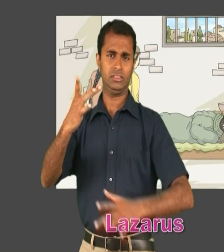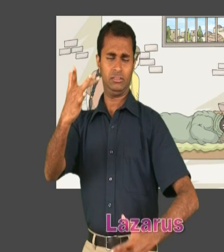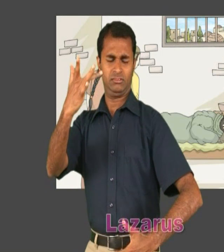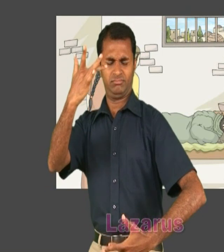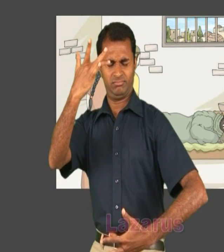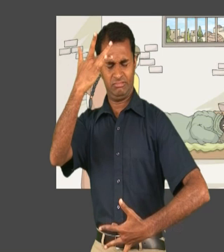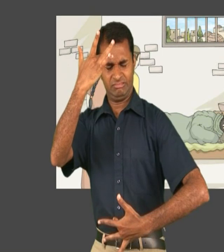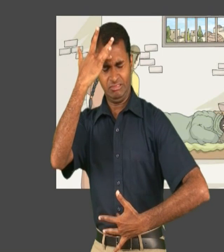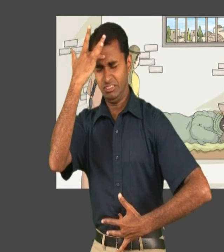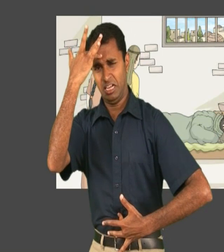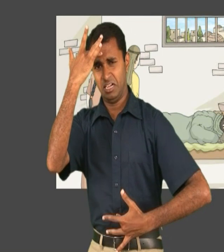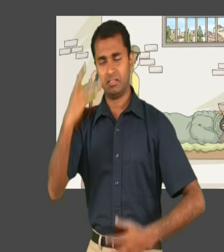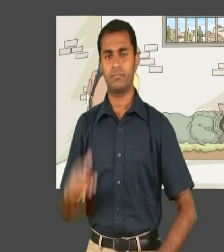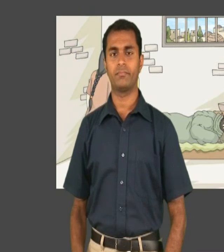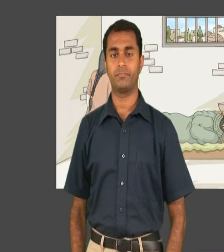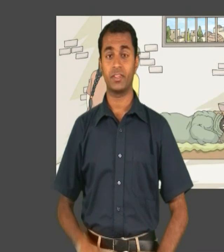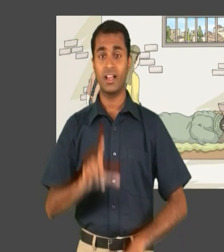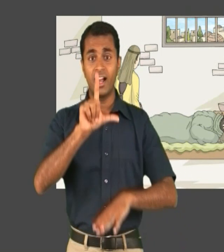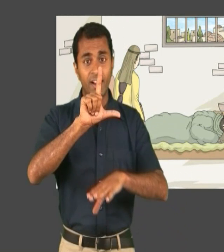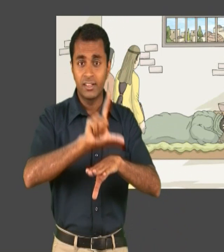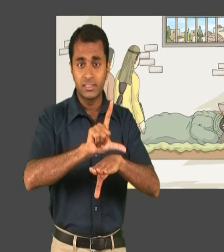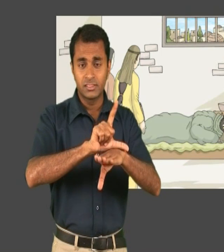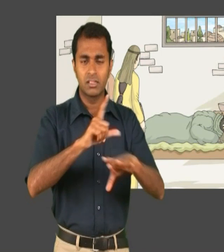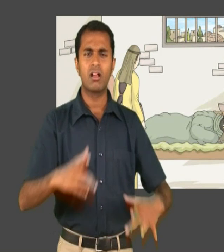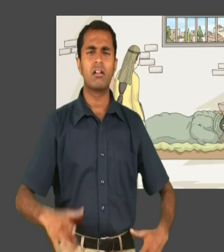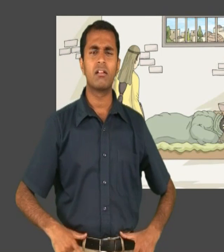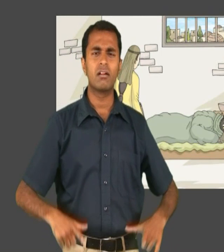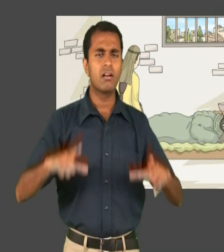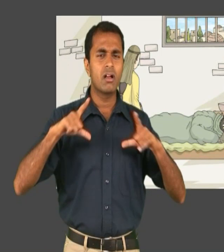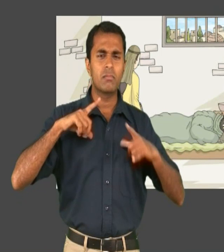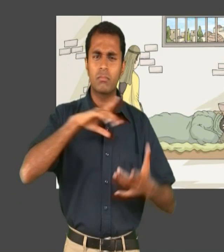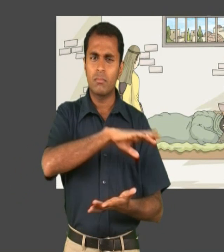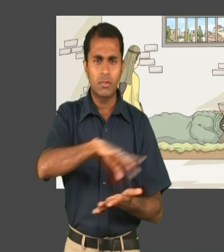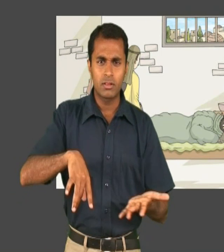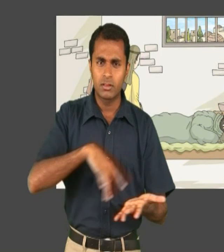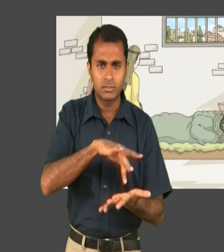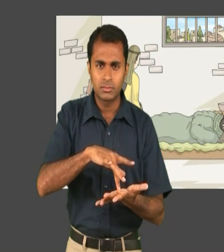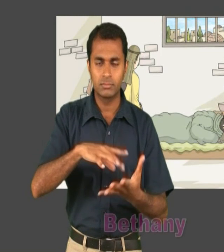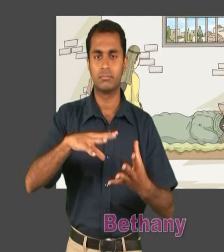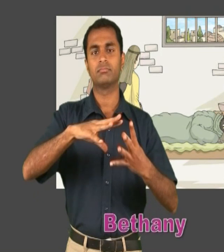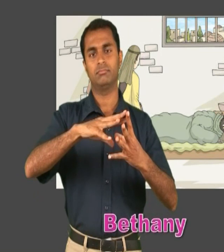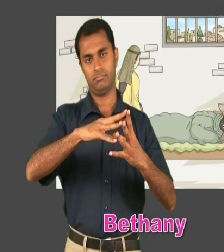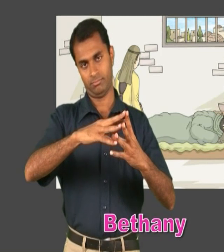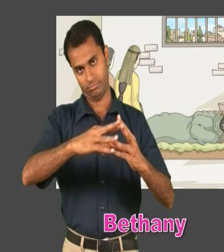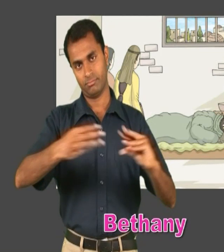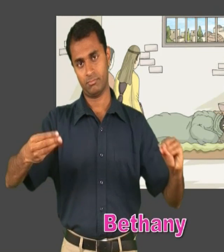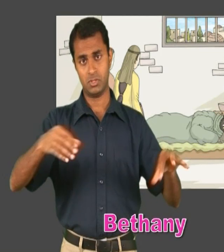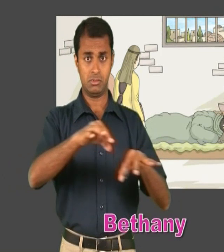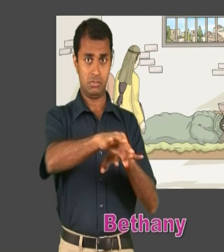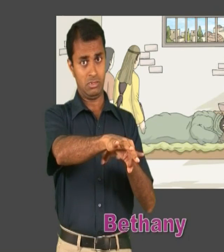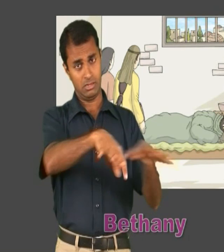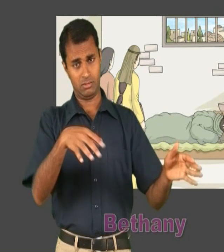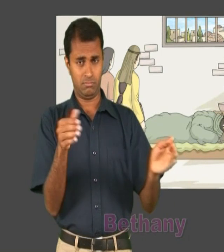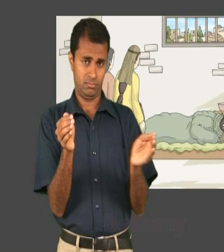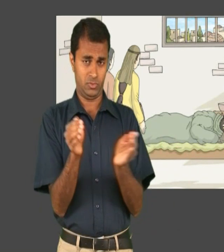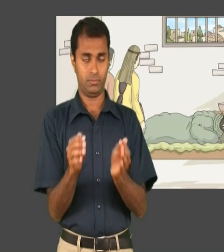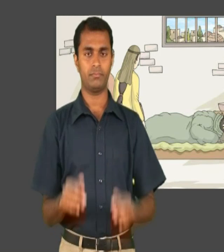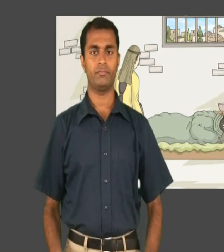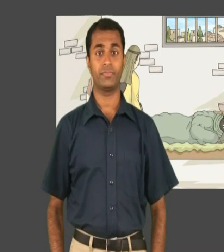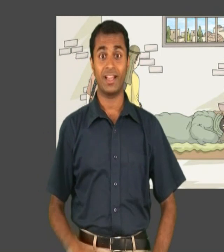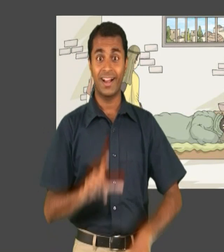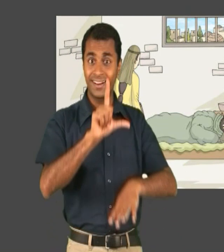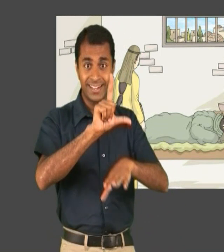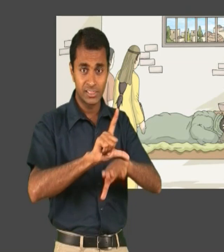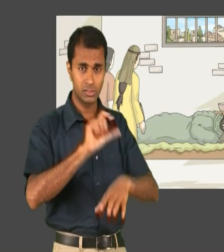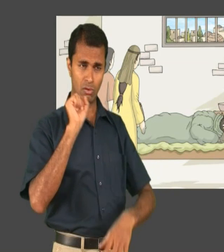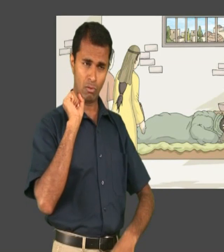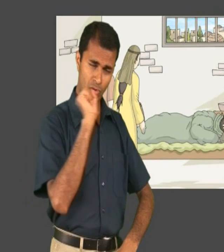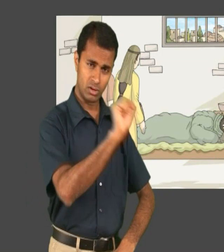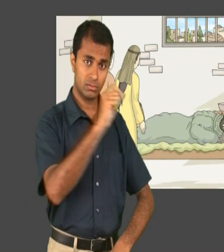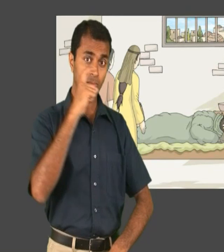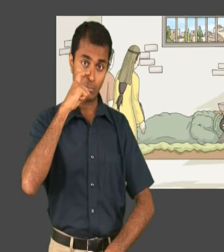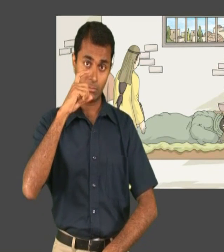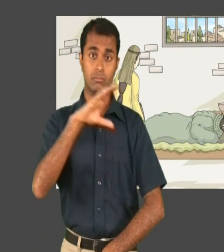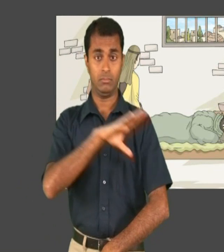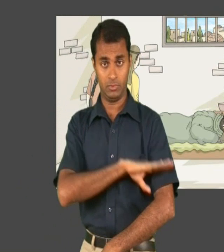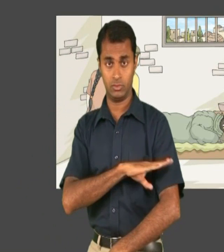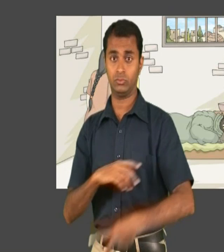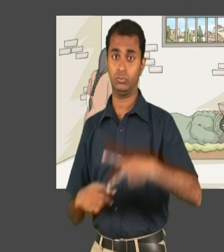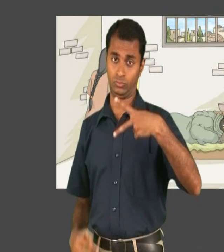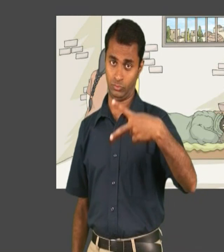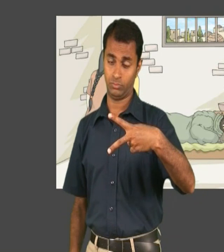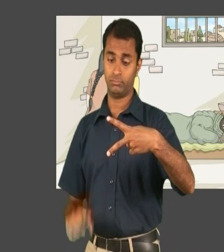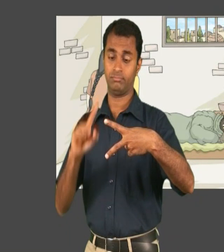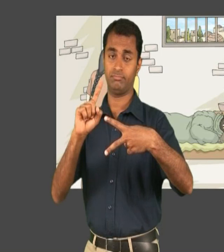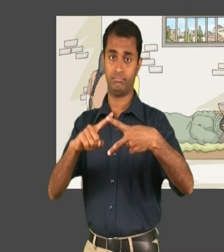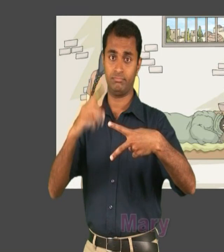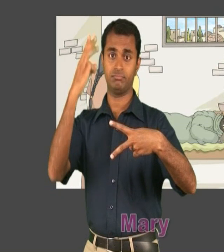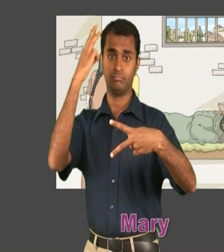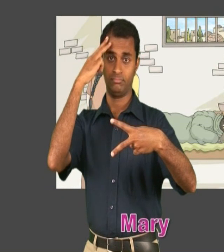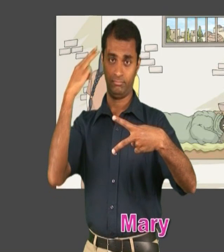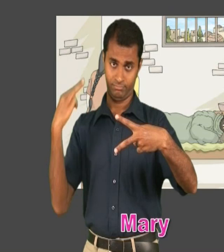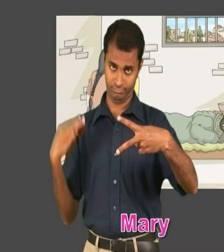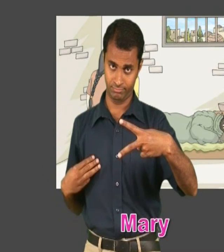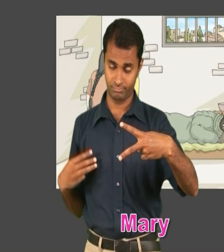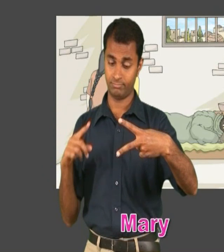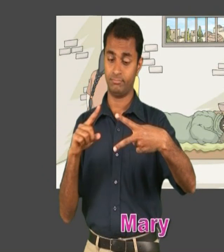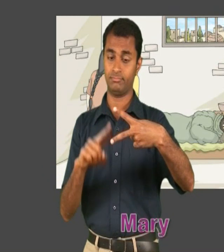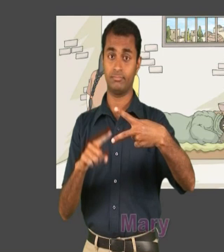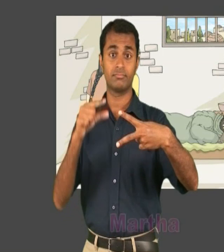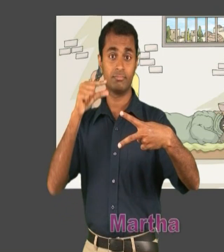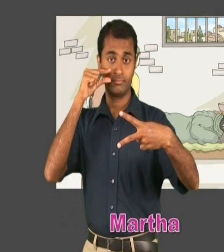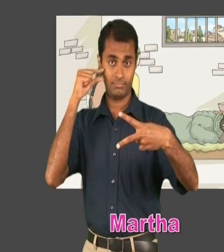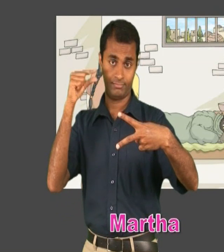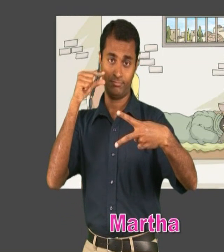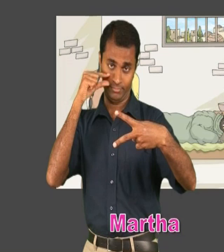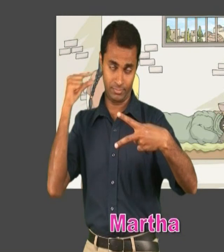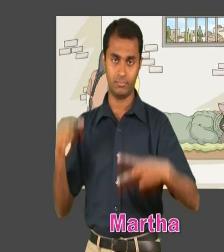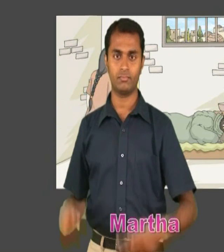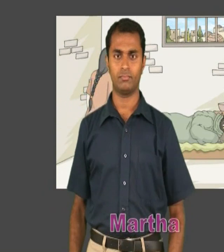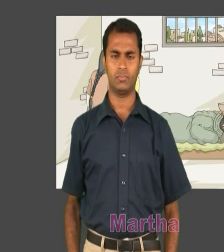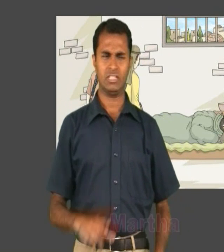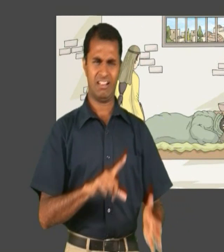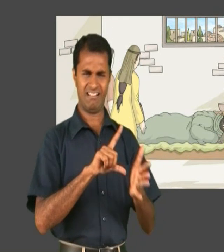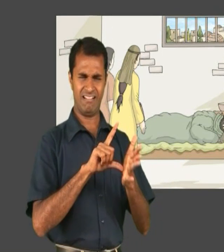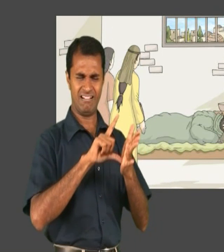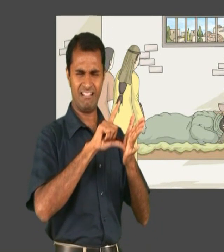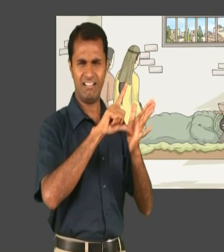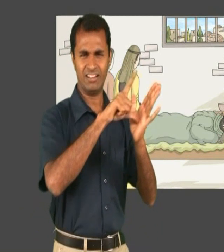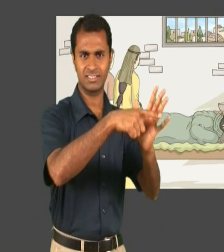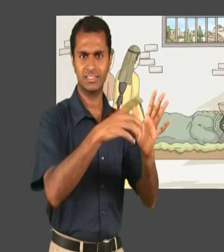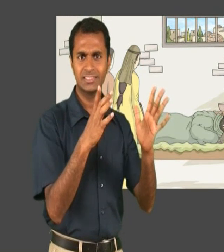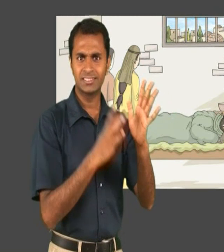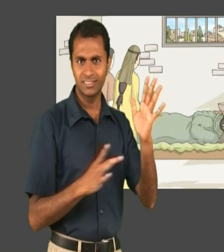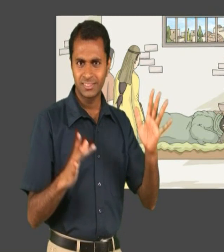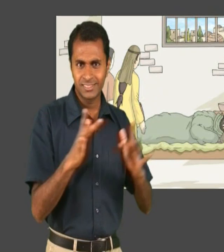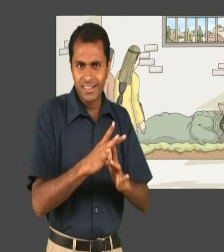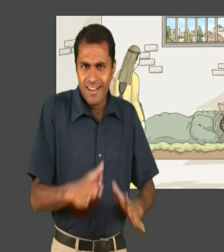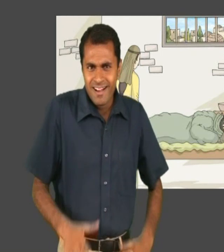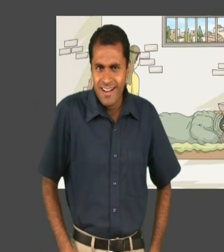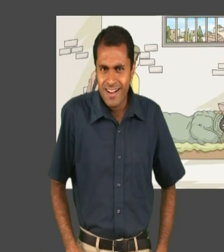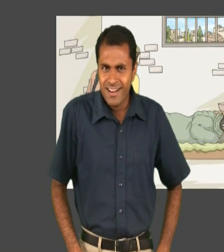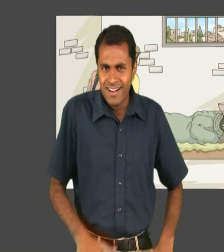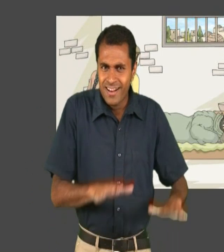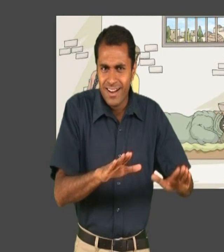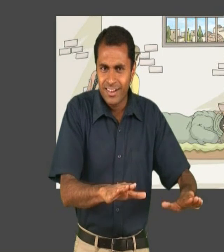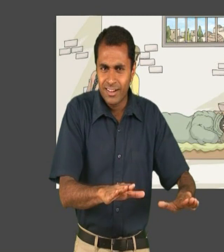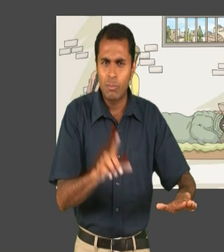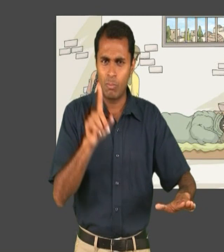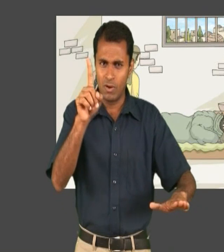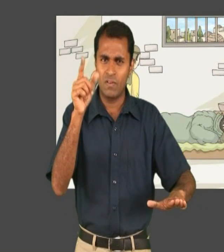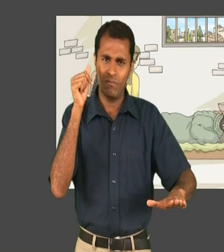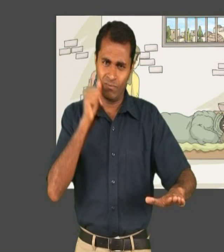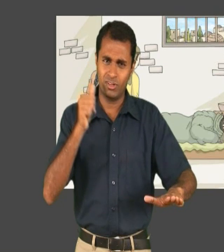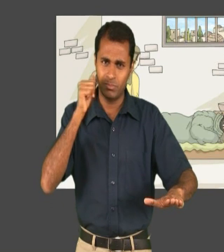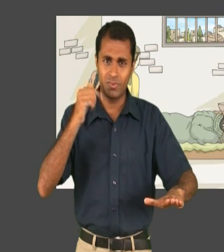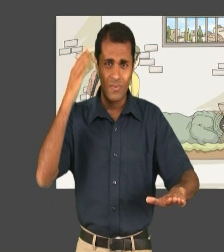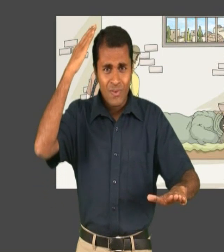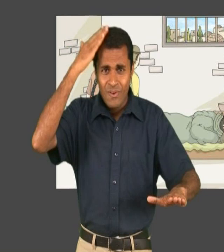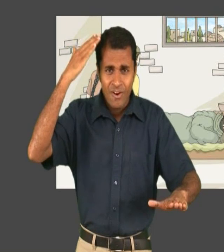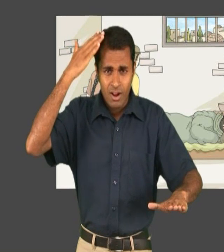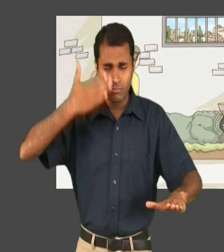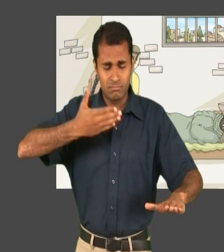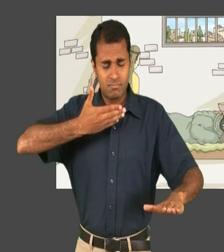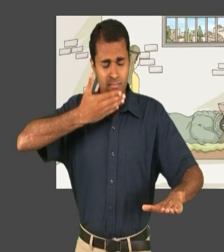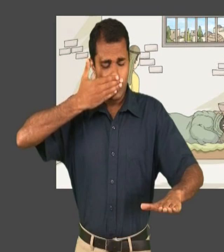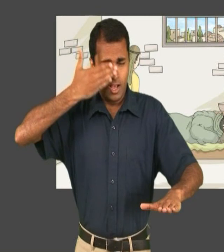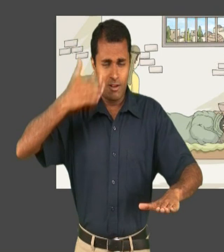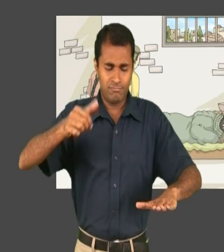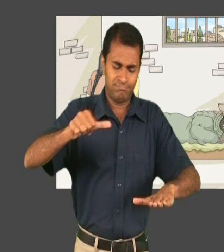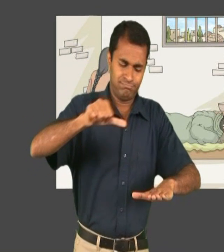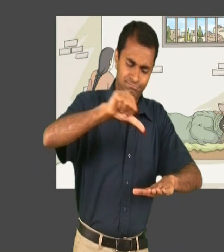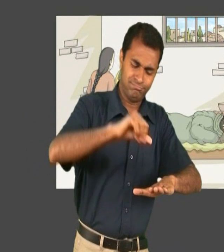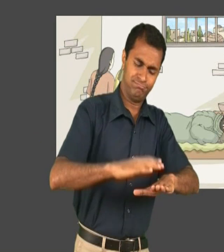He lived in Bethany, the village of Mary and her sister Martha.